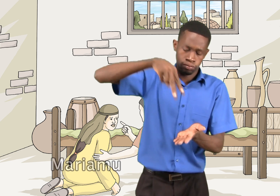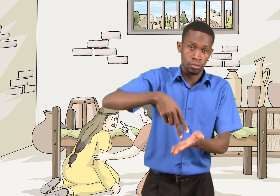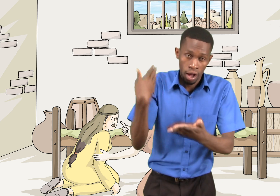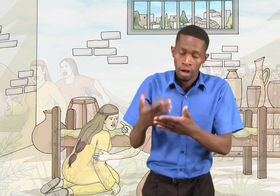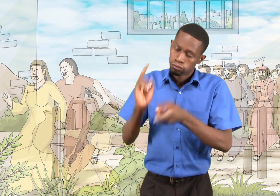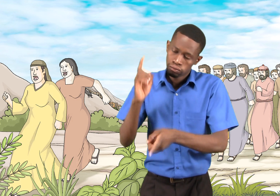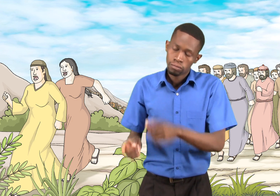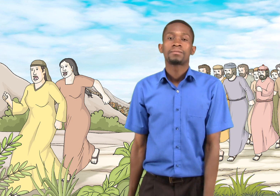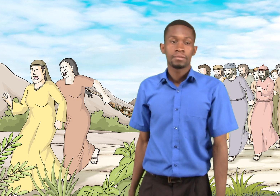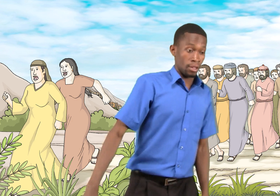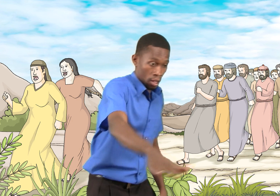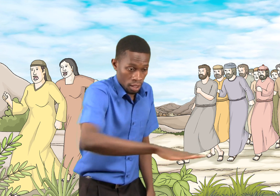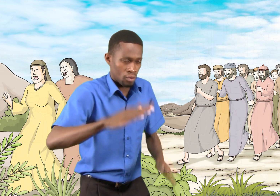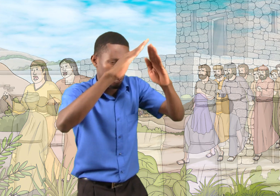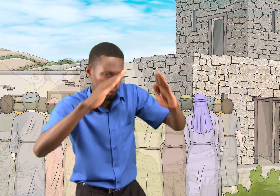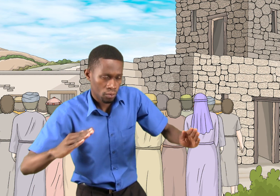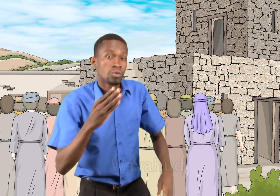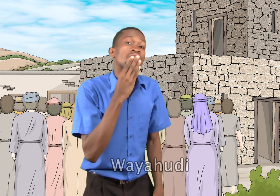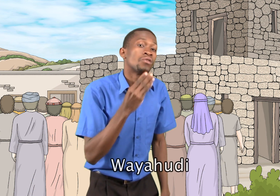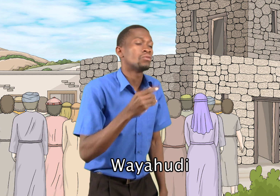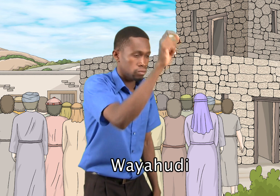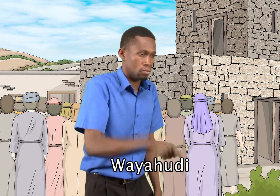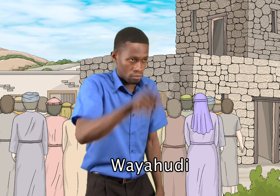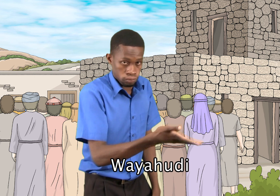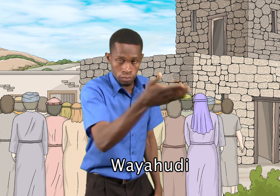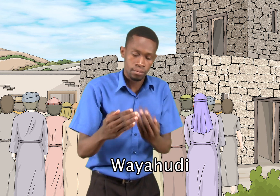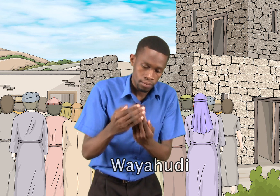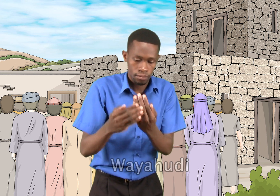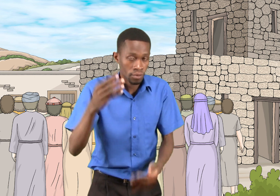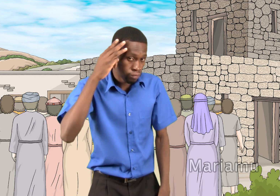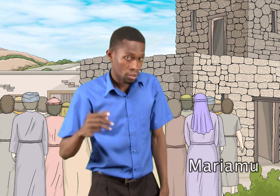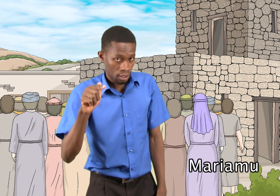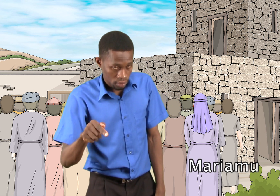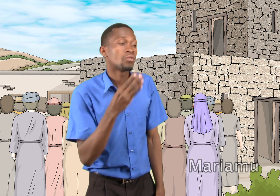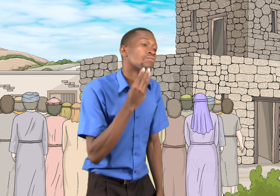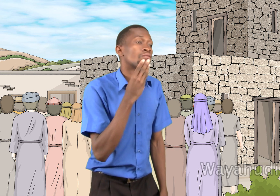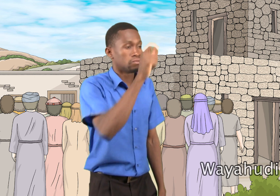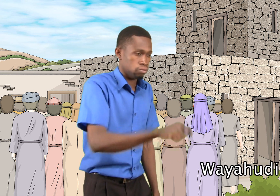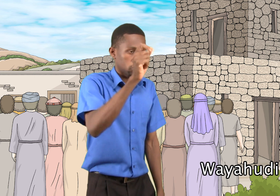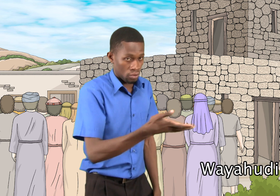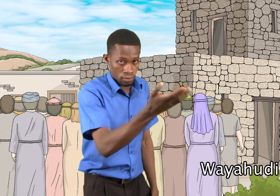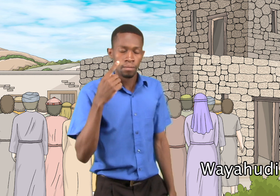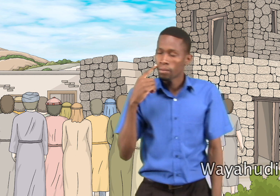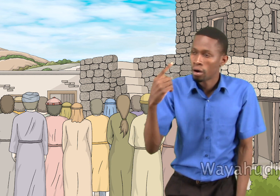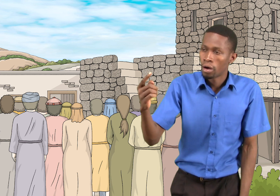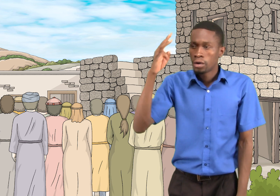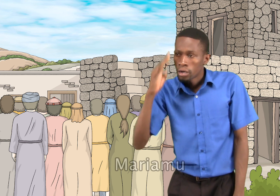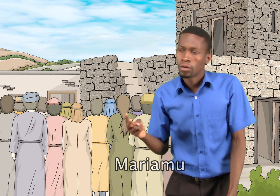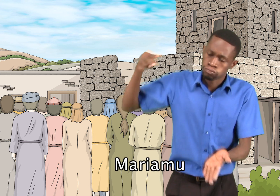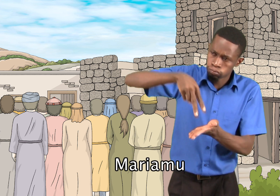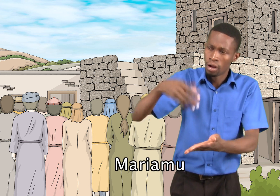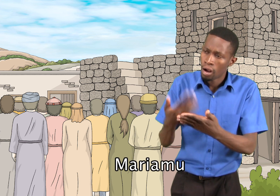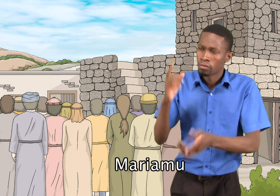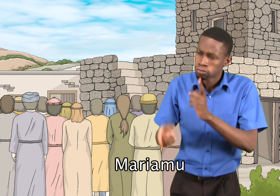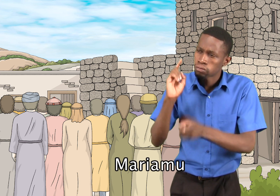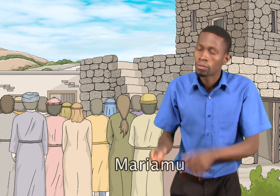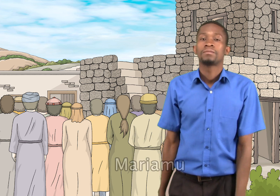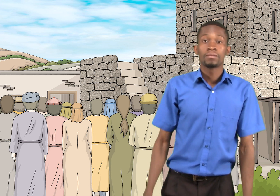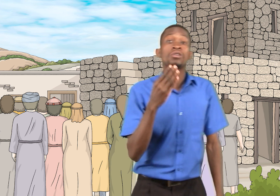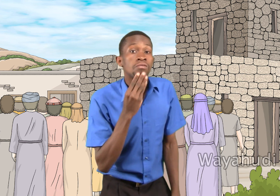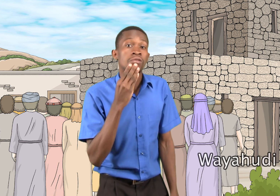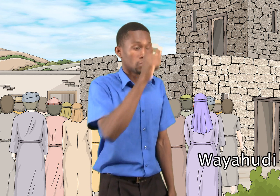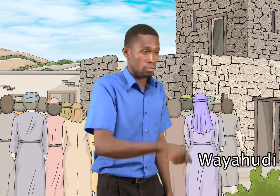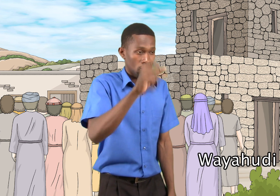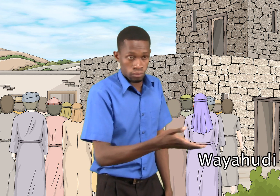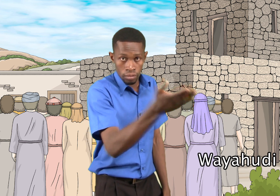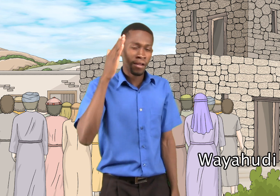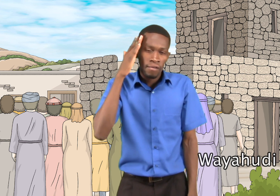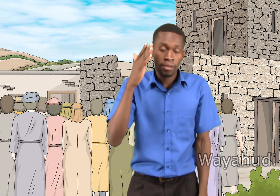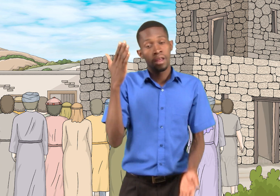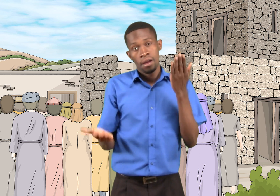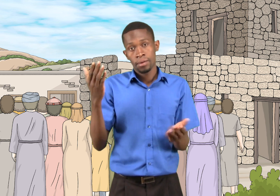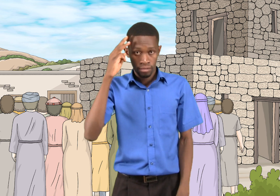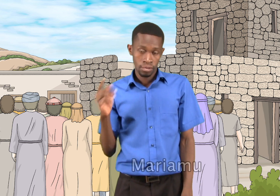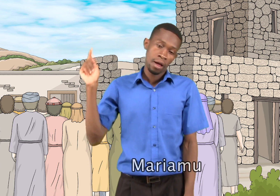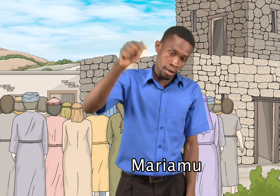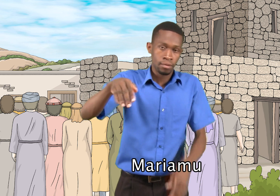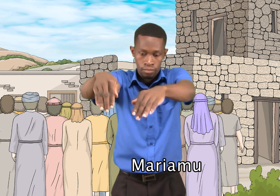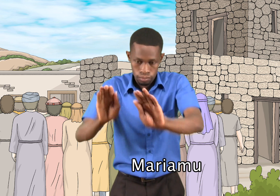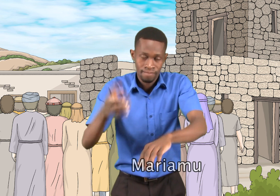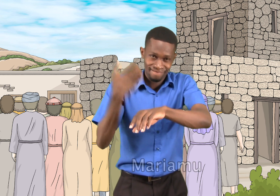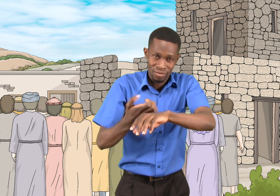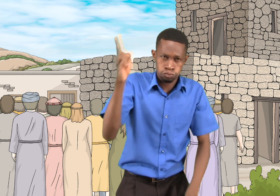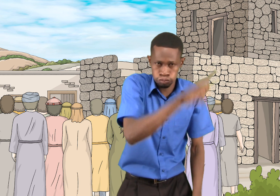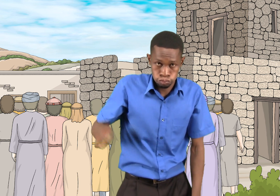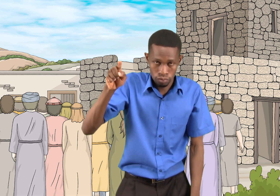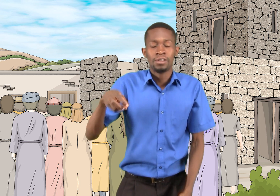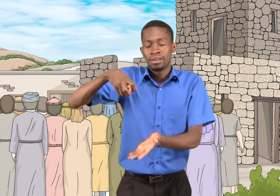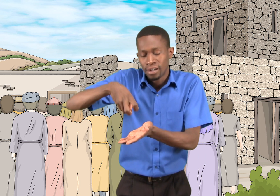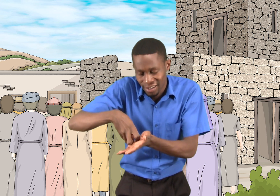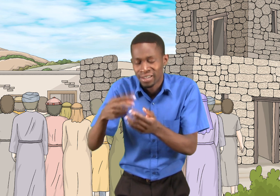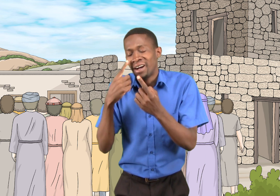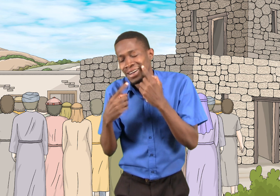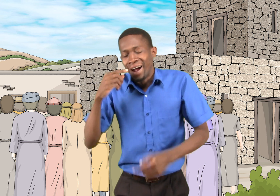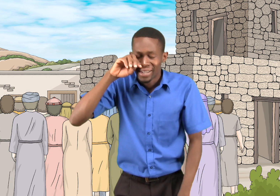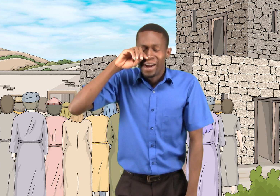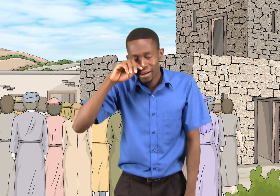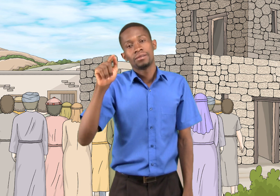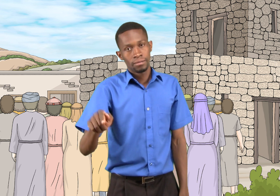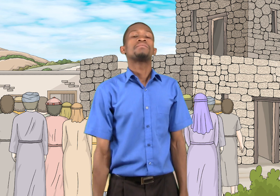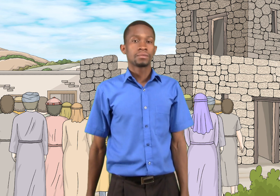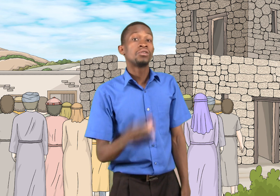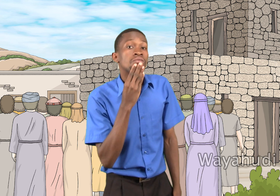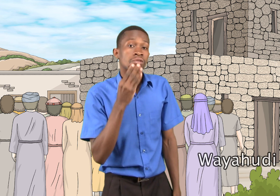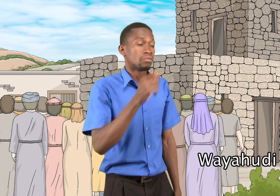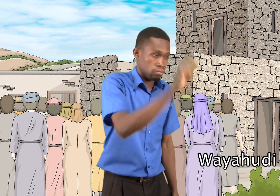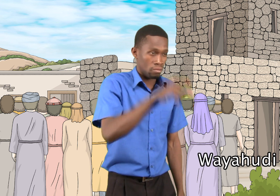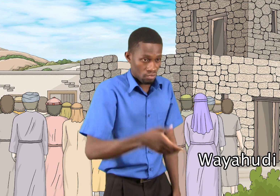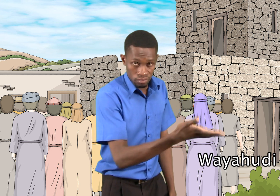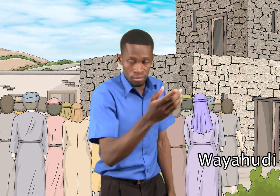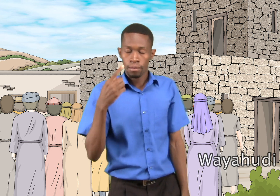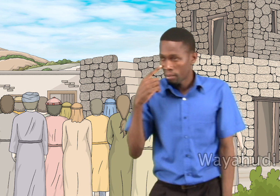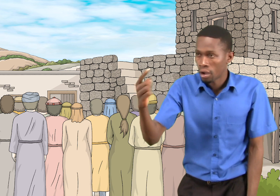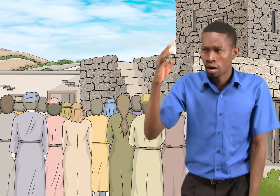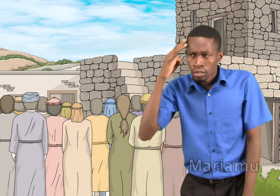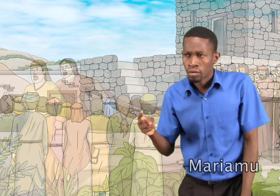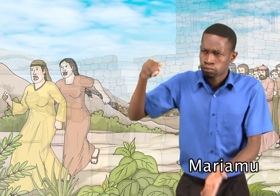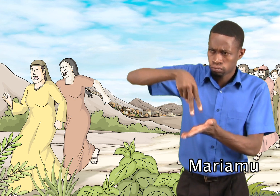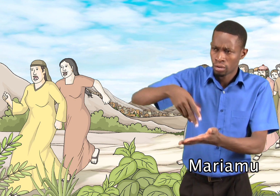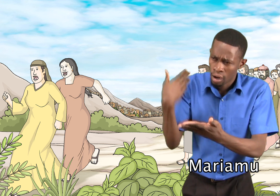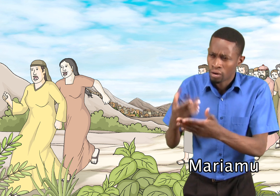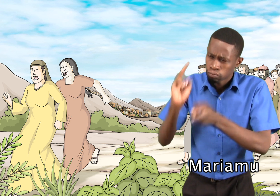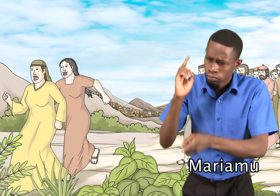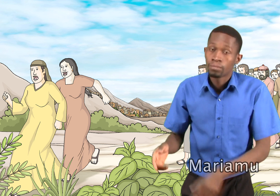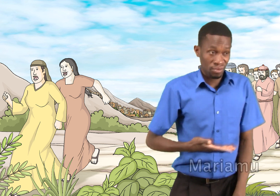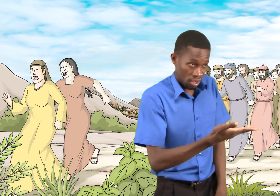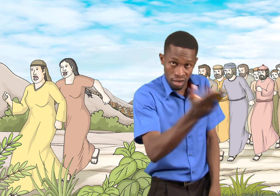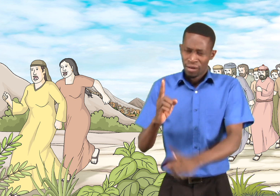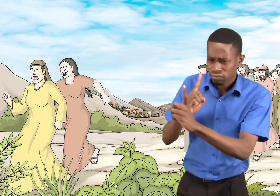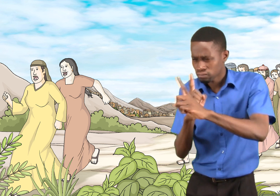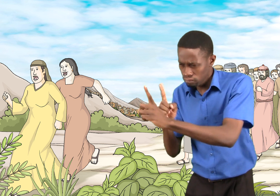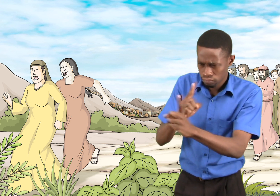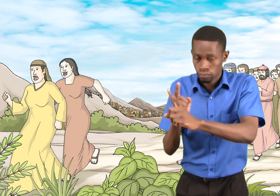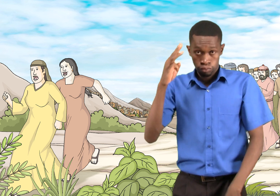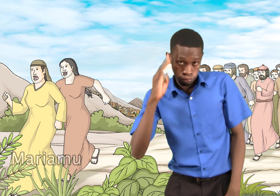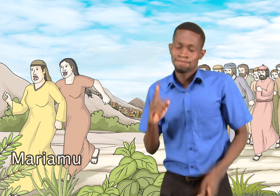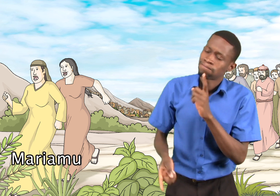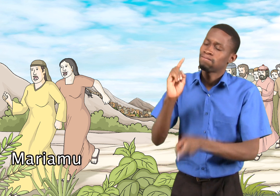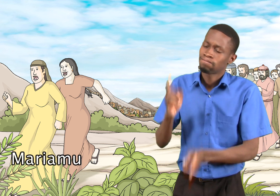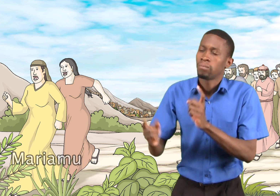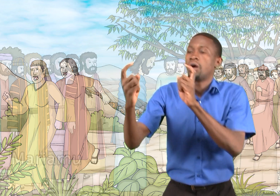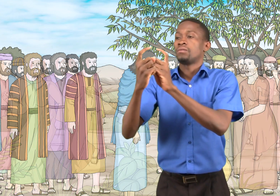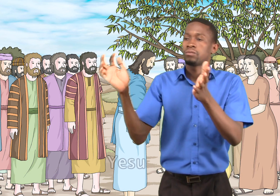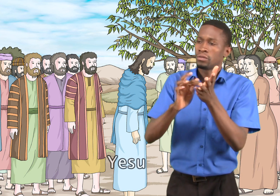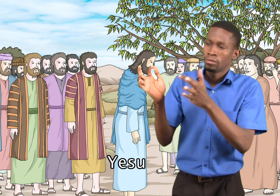When the Jews who were in the house consoling Mary saw how quickly she got up and went out, they followed her, supposing she was going to the tomb to mourn there.